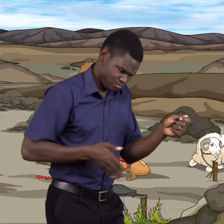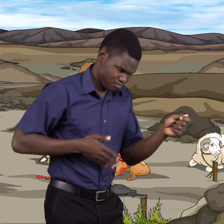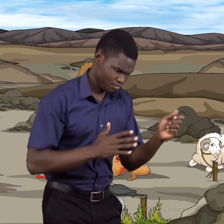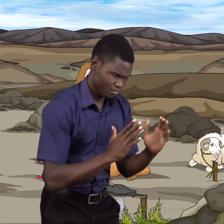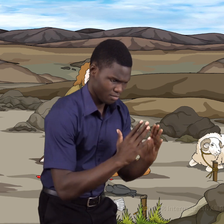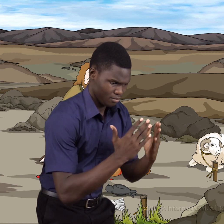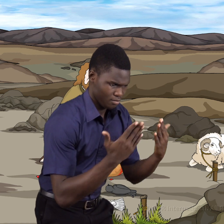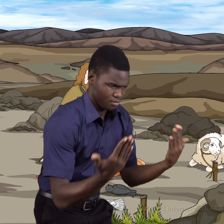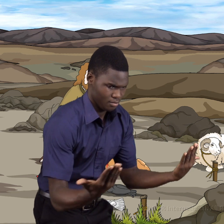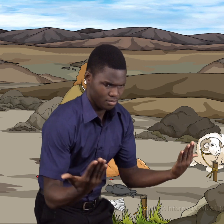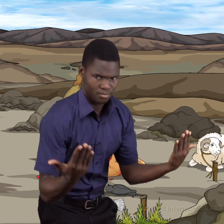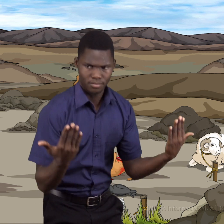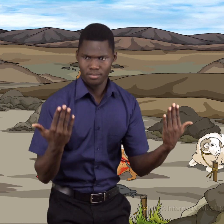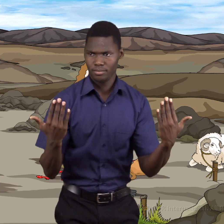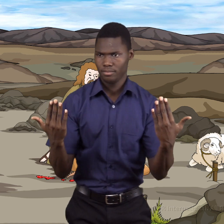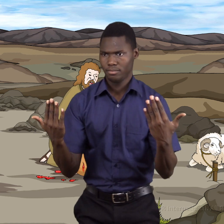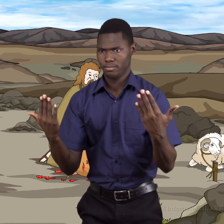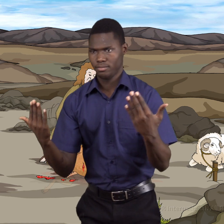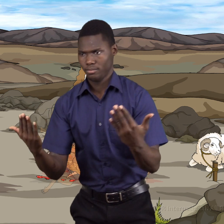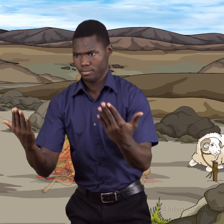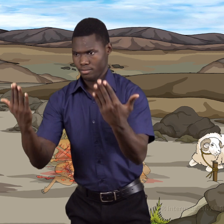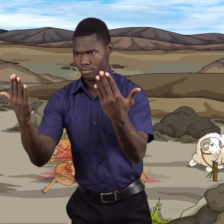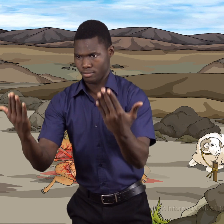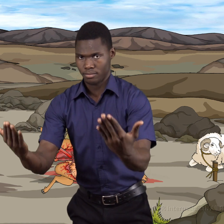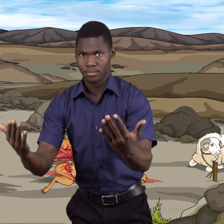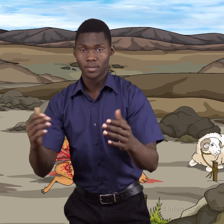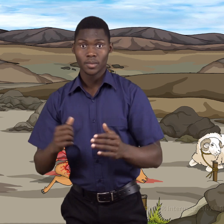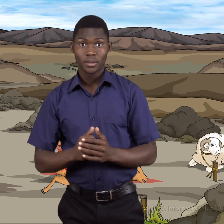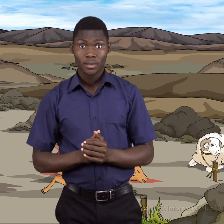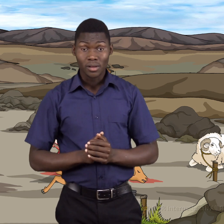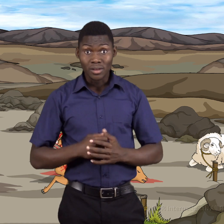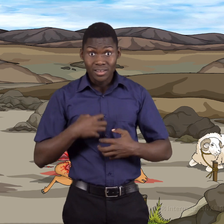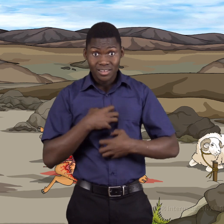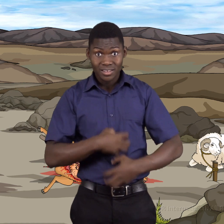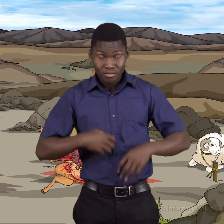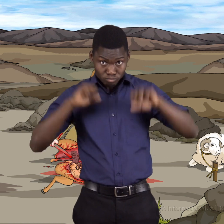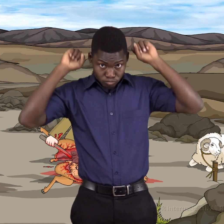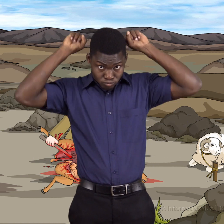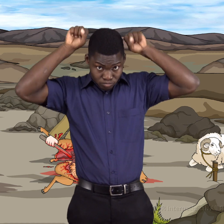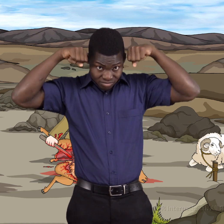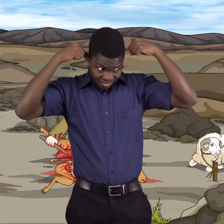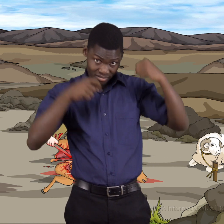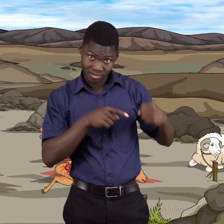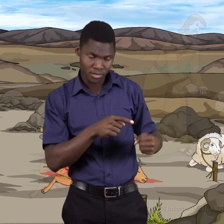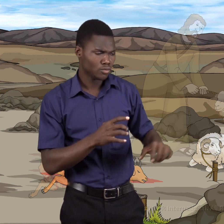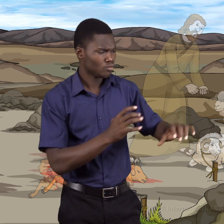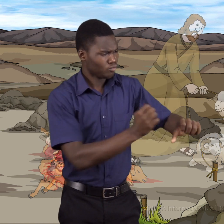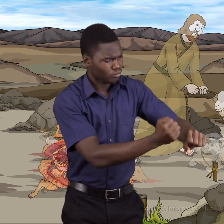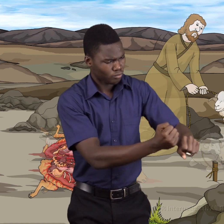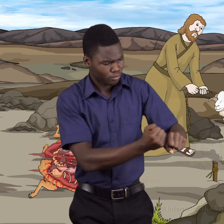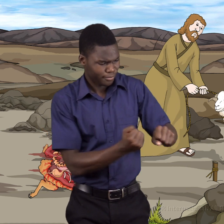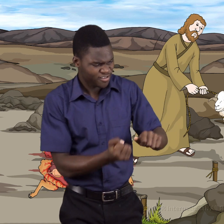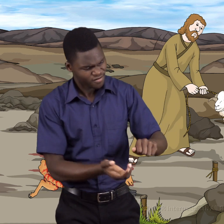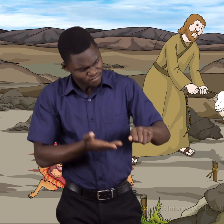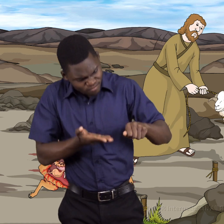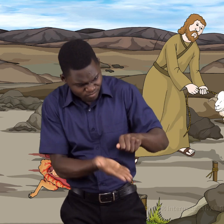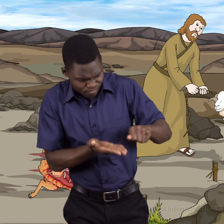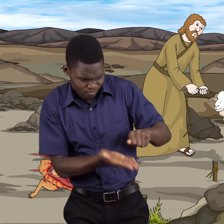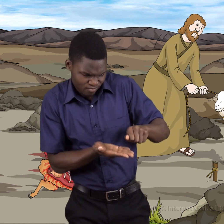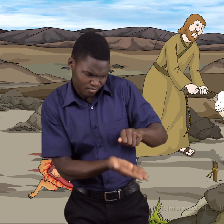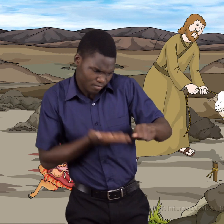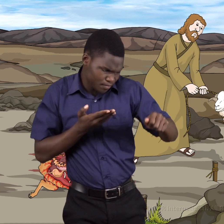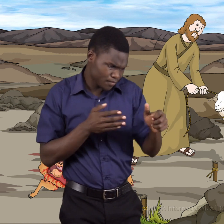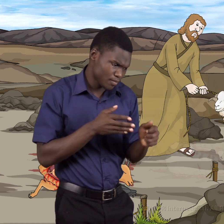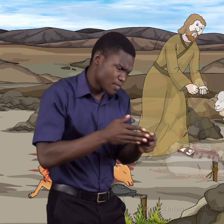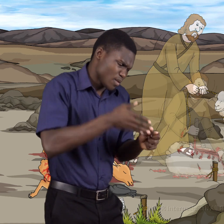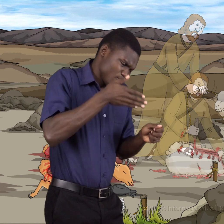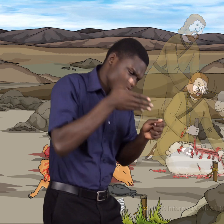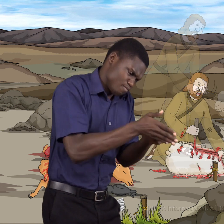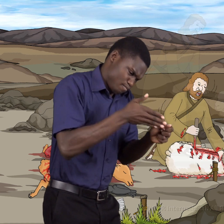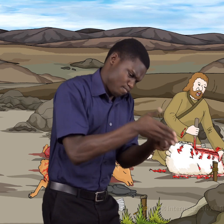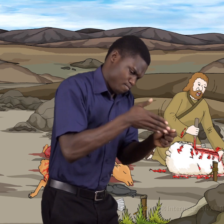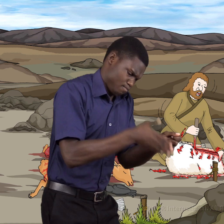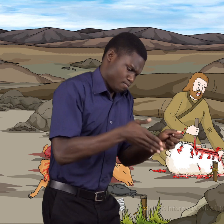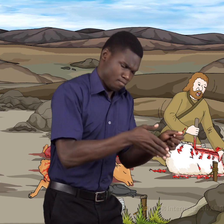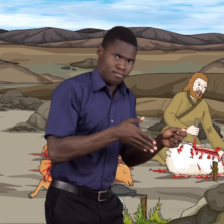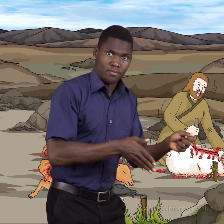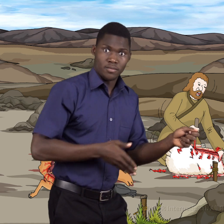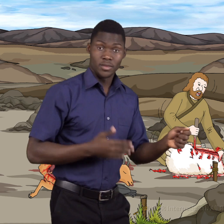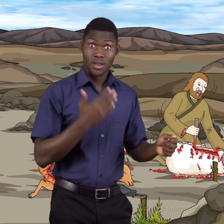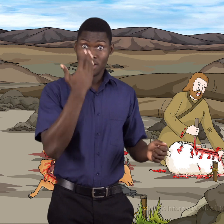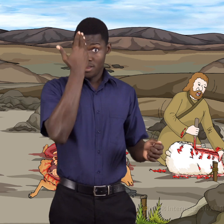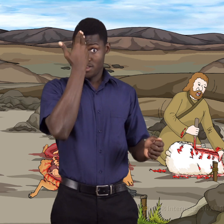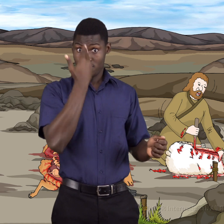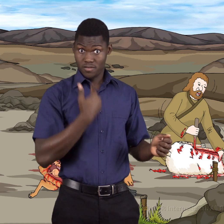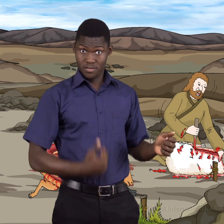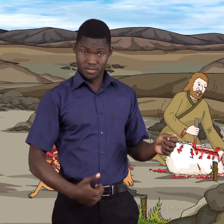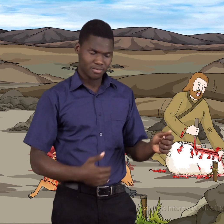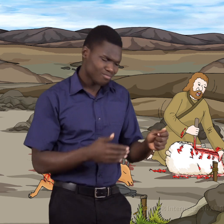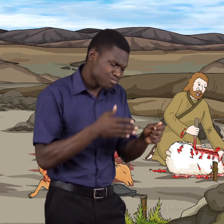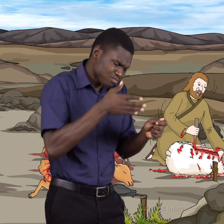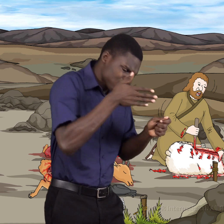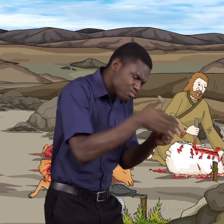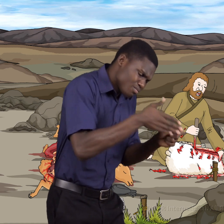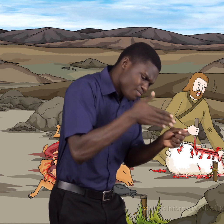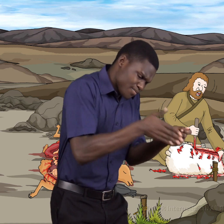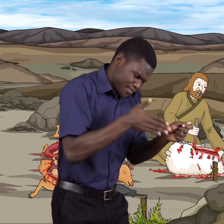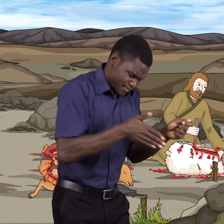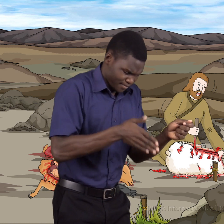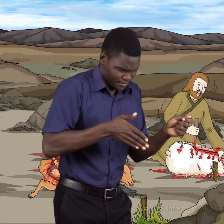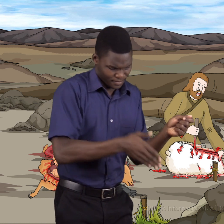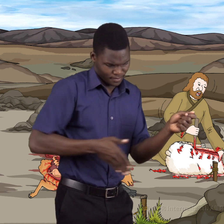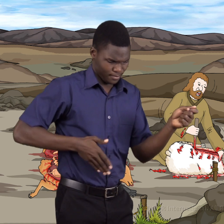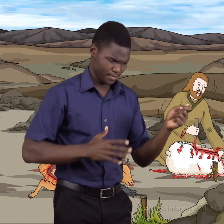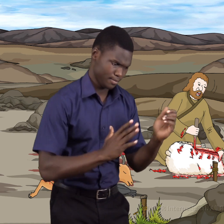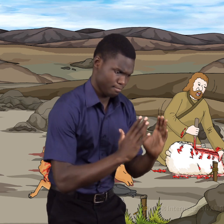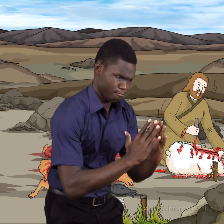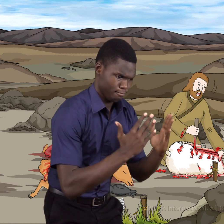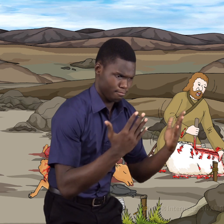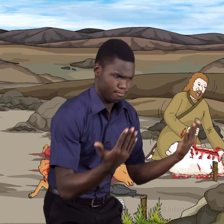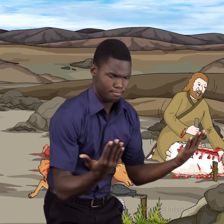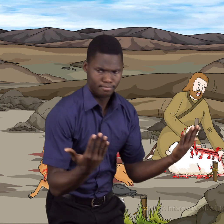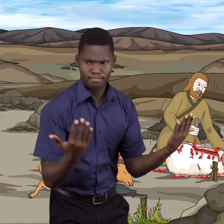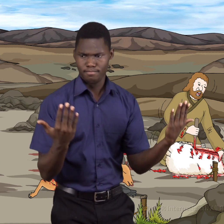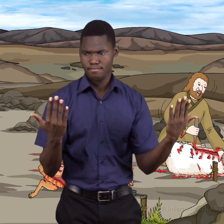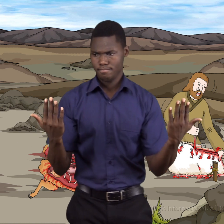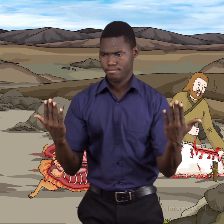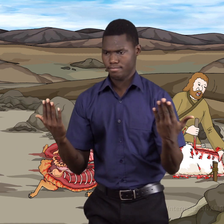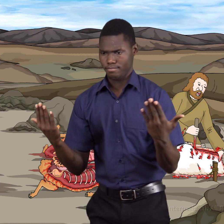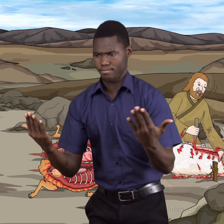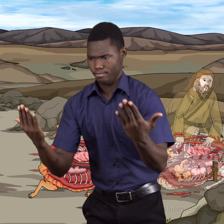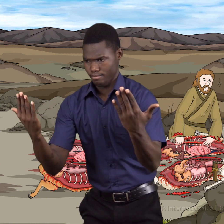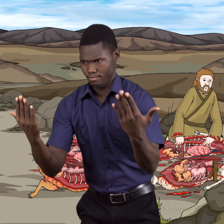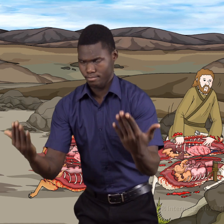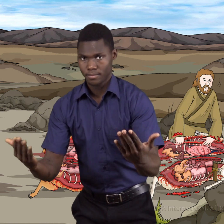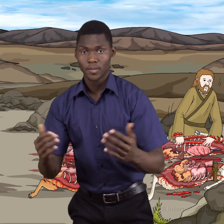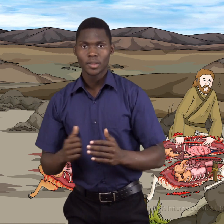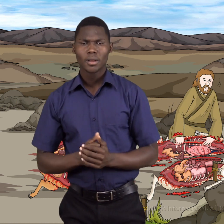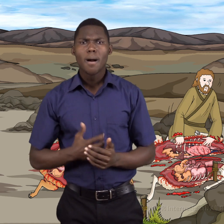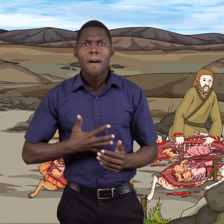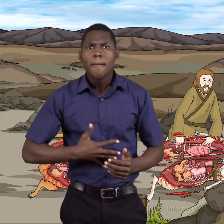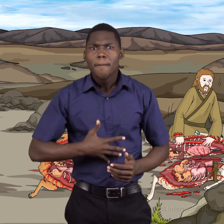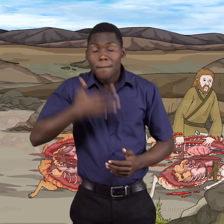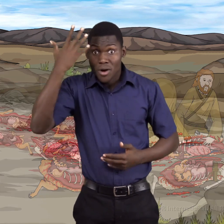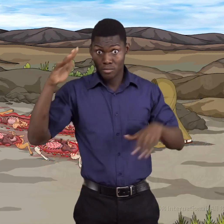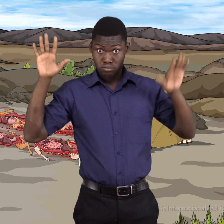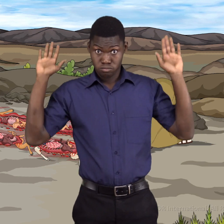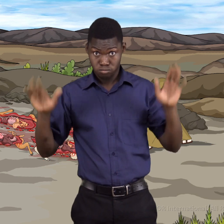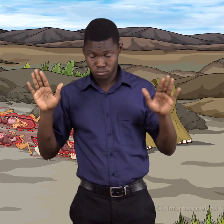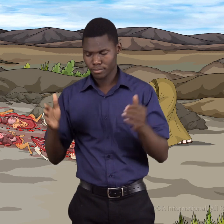The birds, however, he did not cut in half.